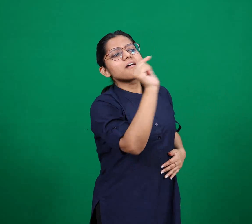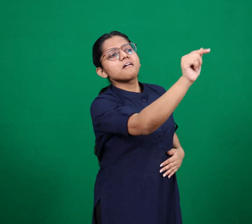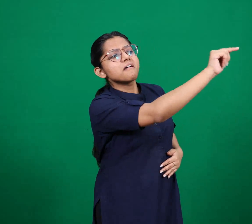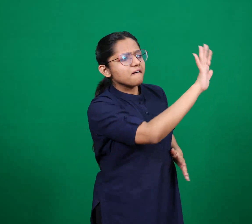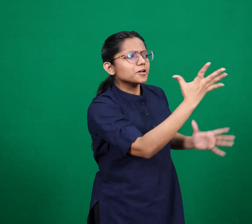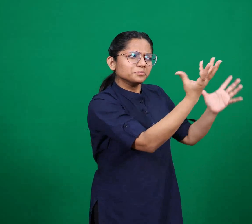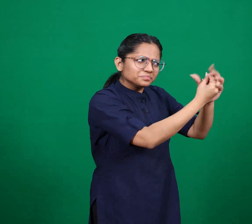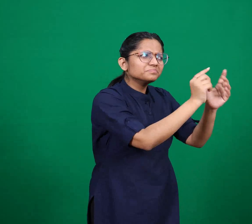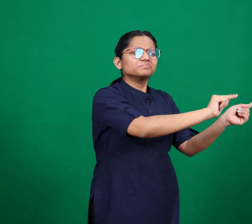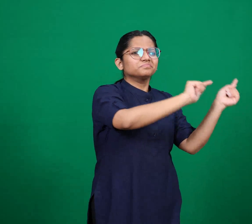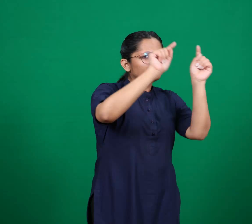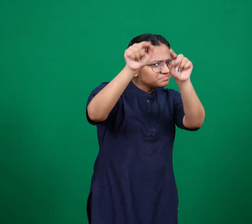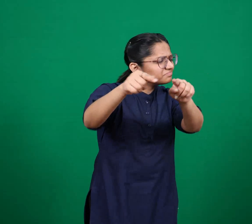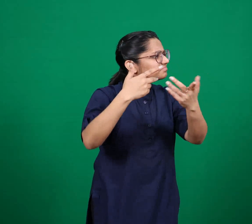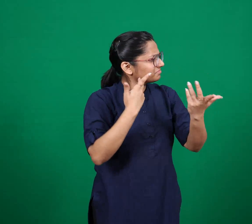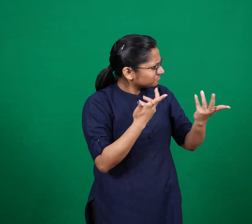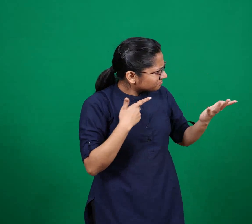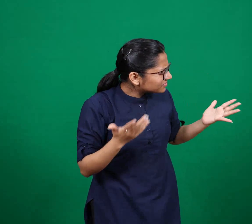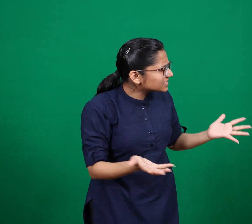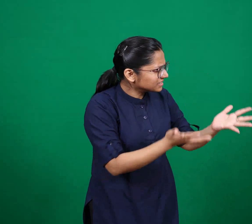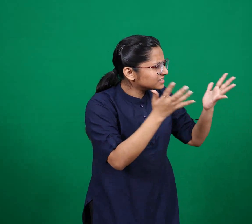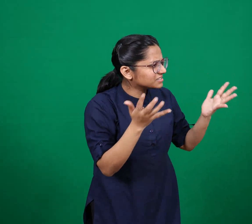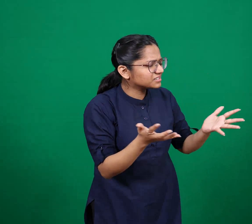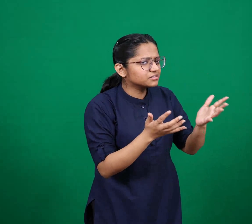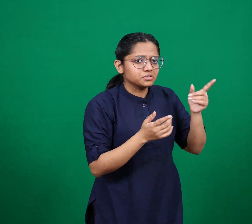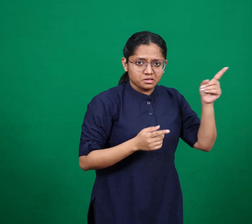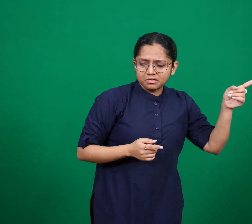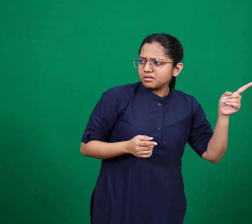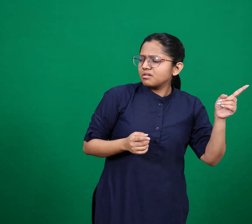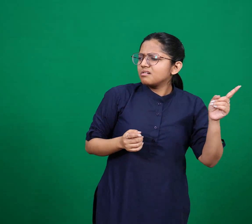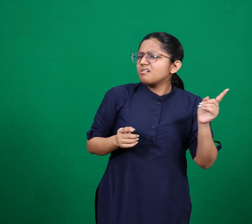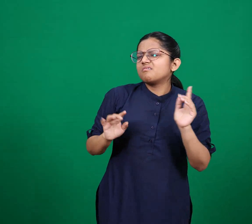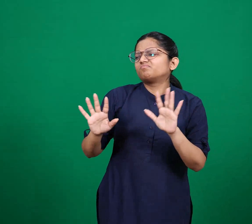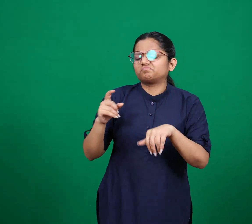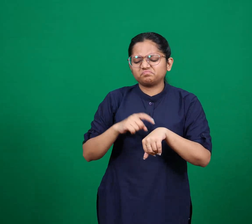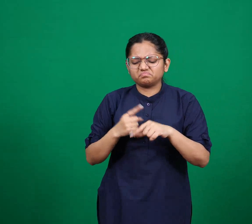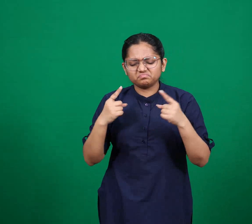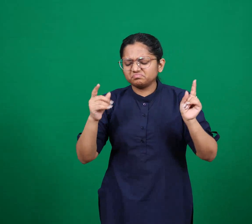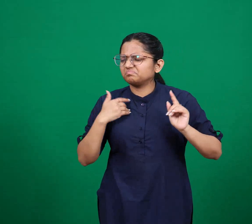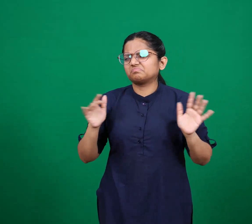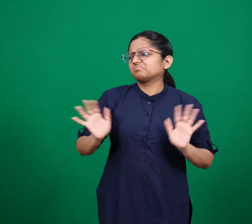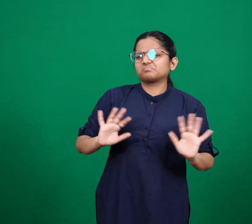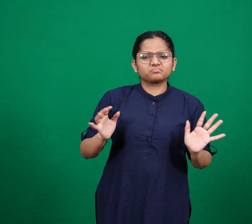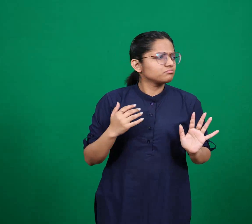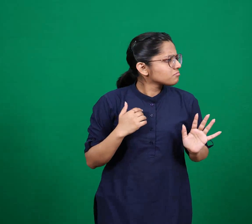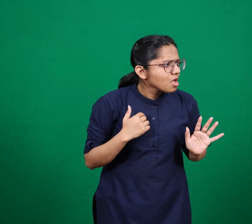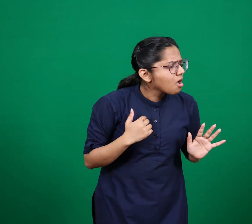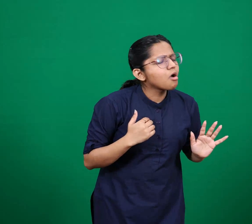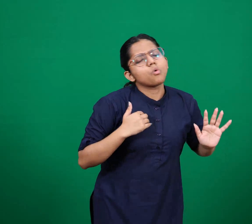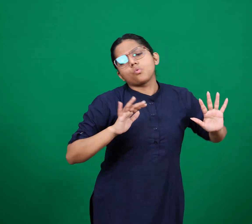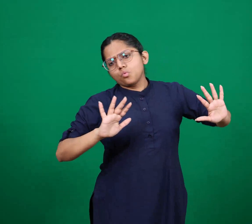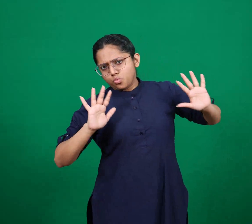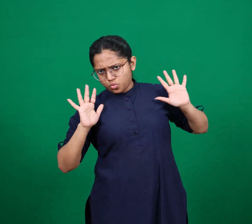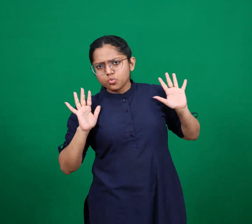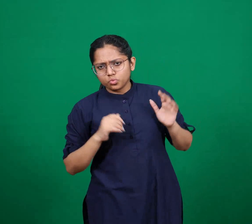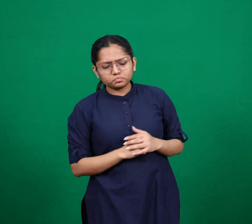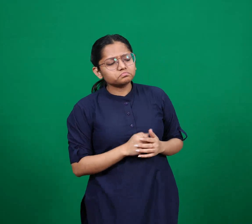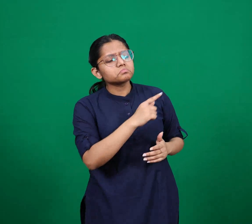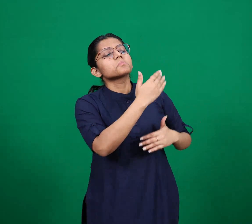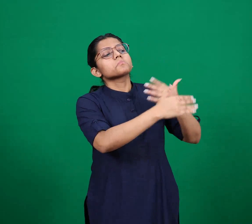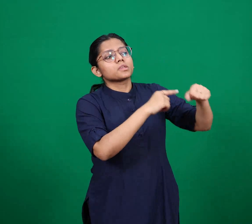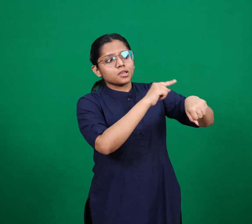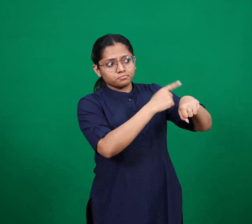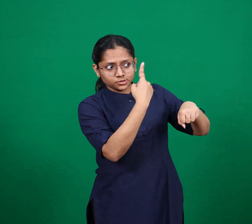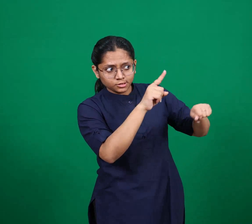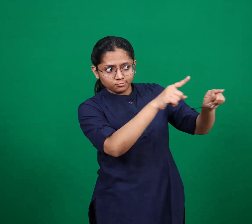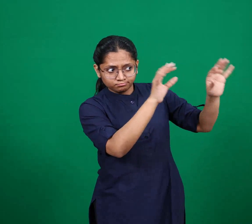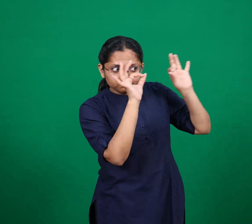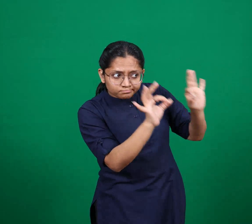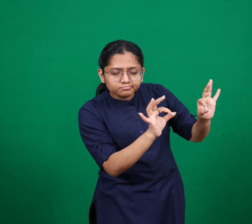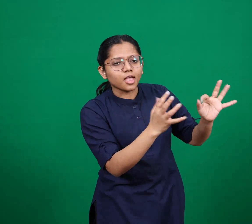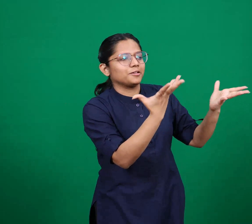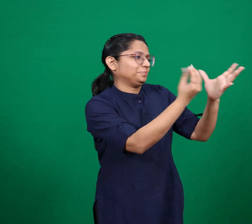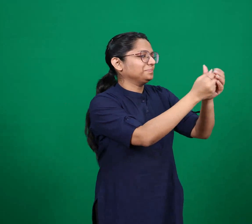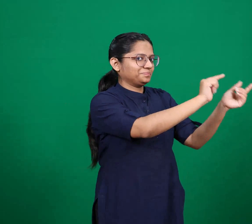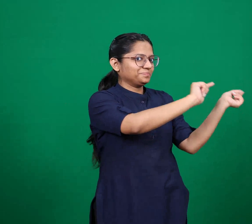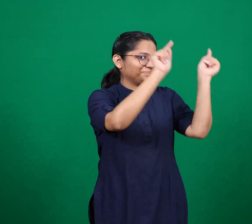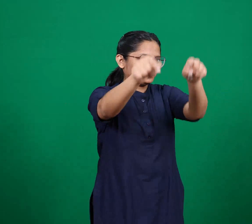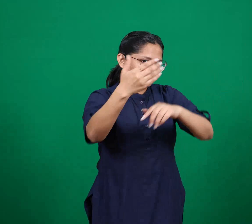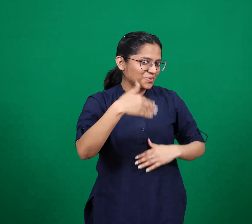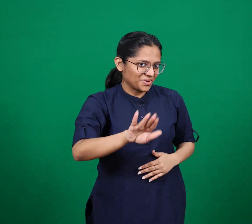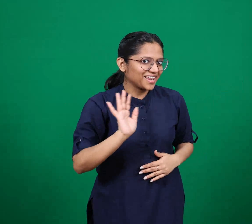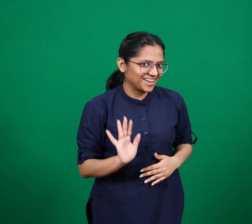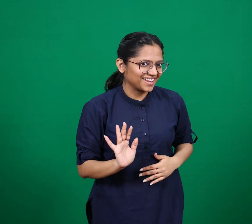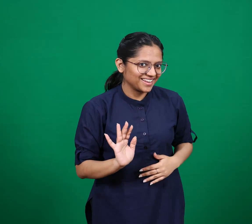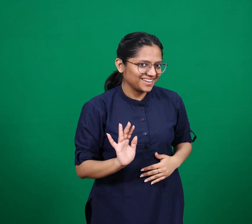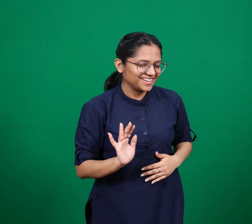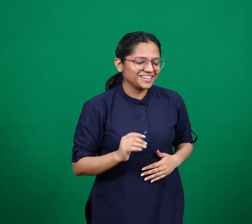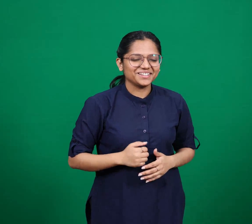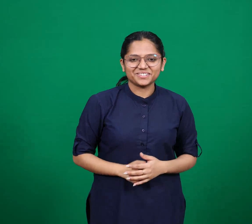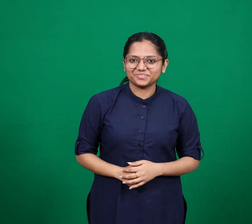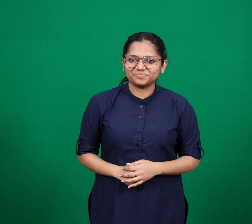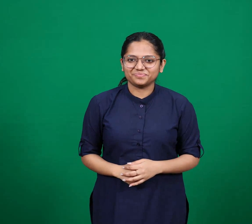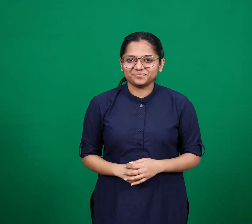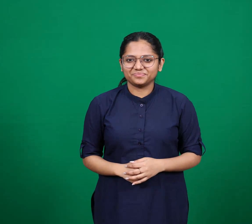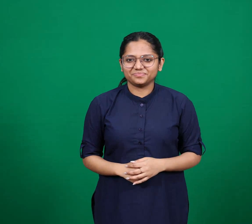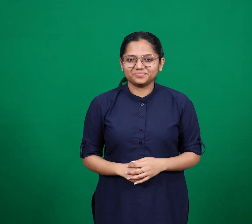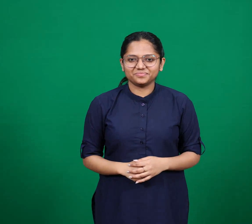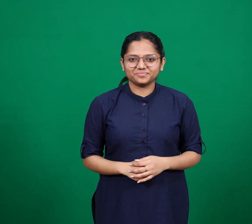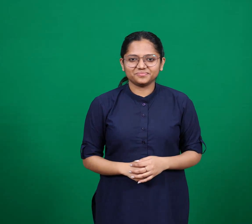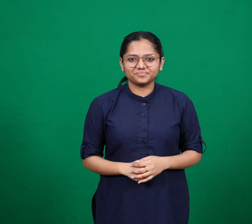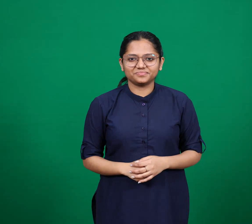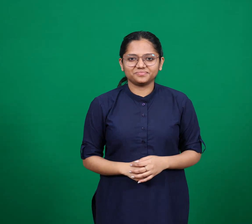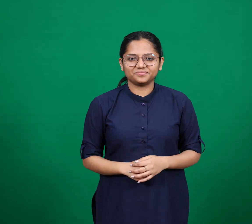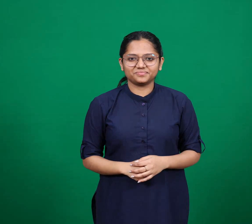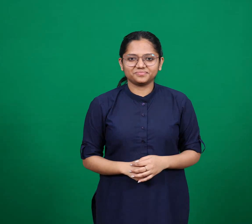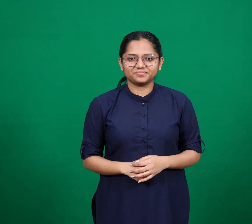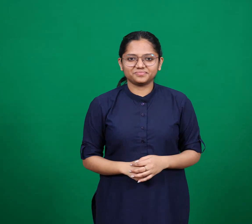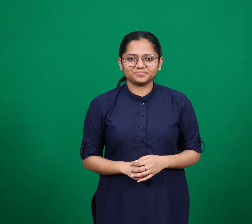He was not at all inclined to go now, but he will go when he has the opportunity.